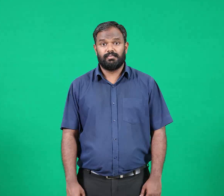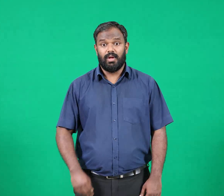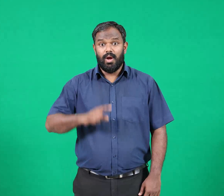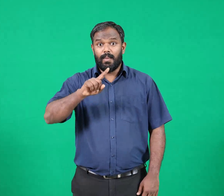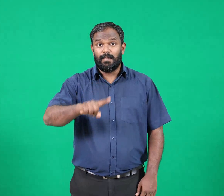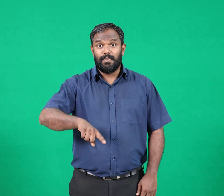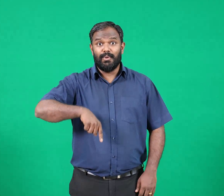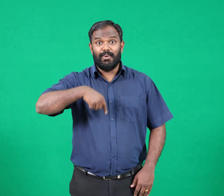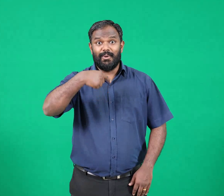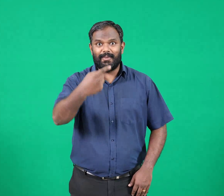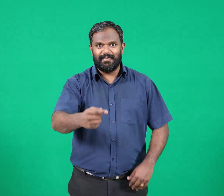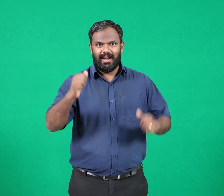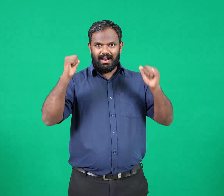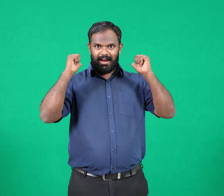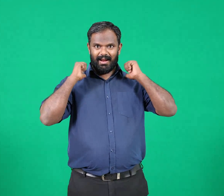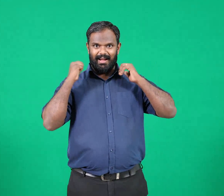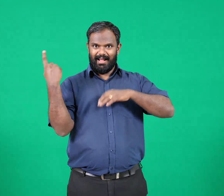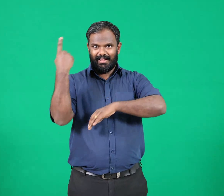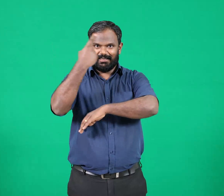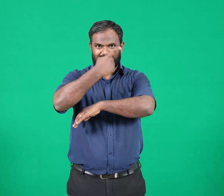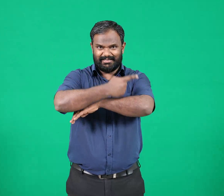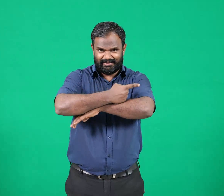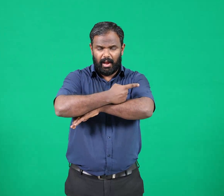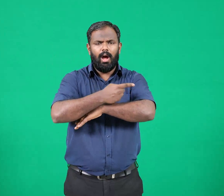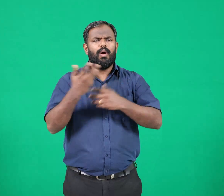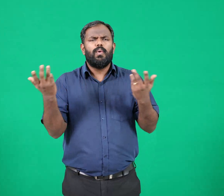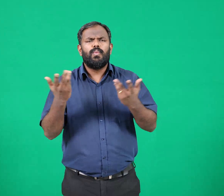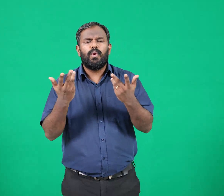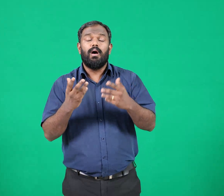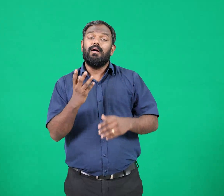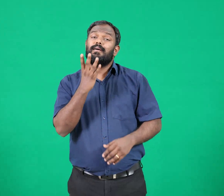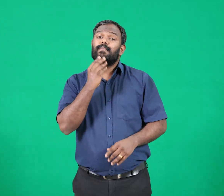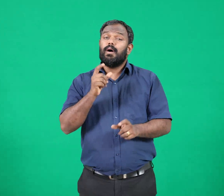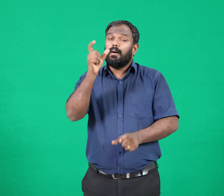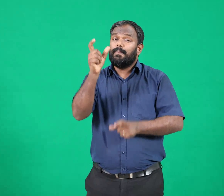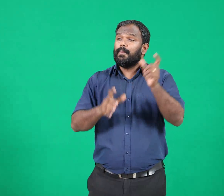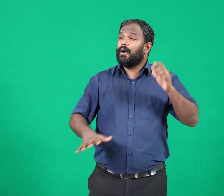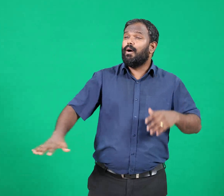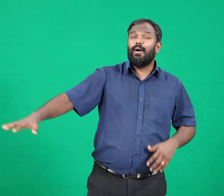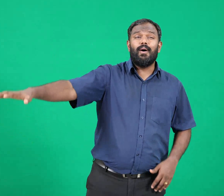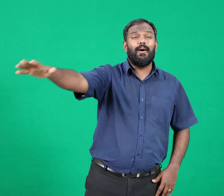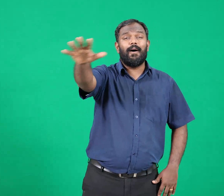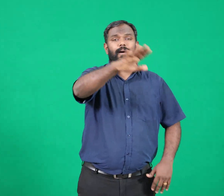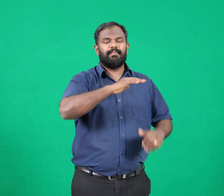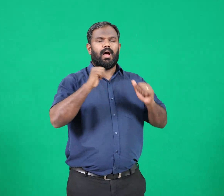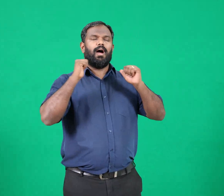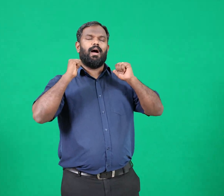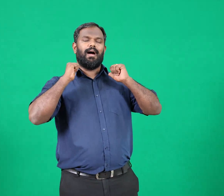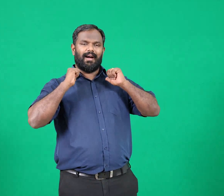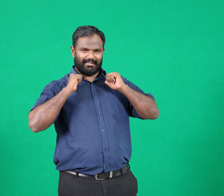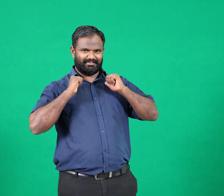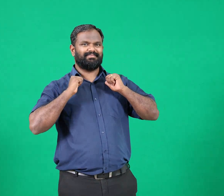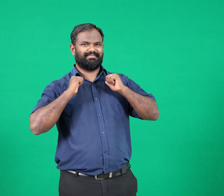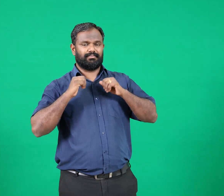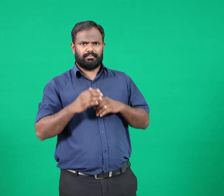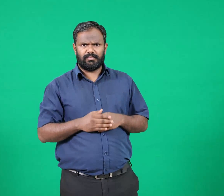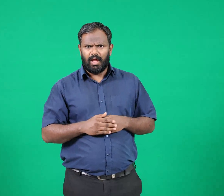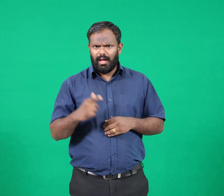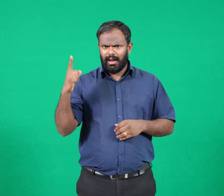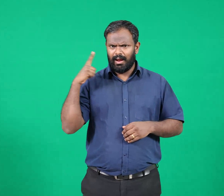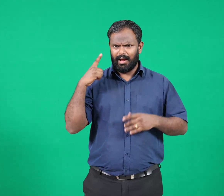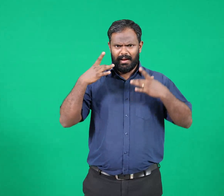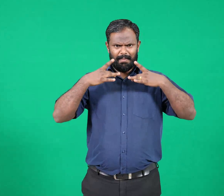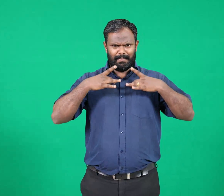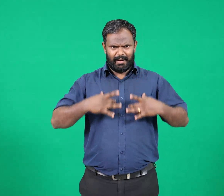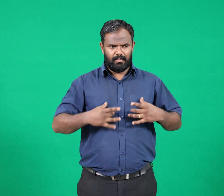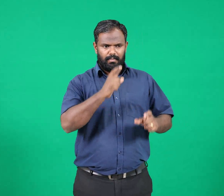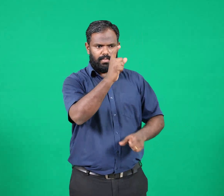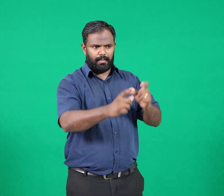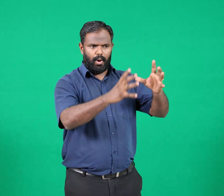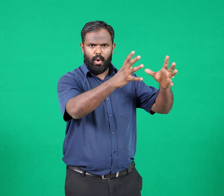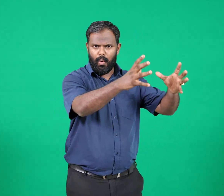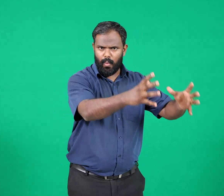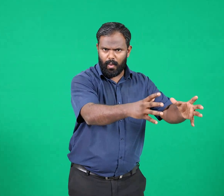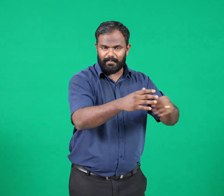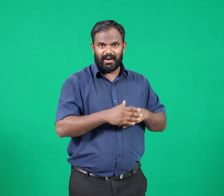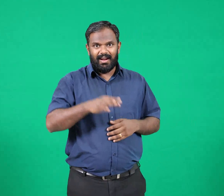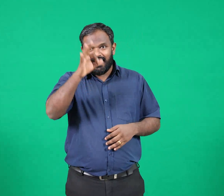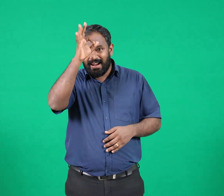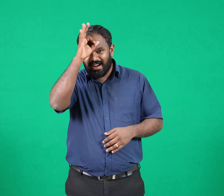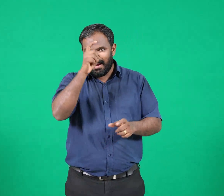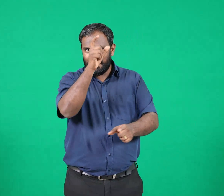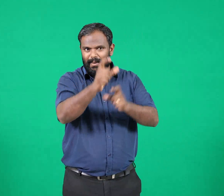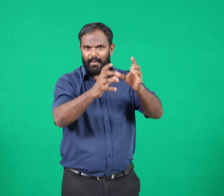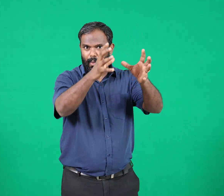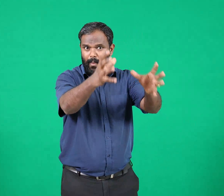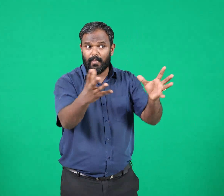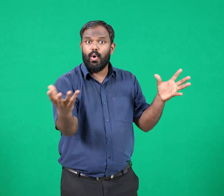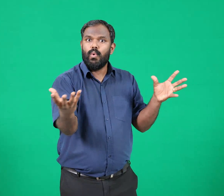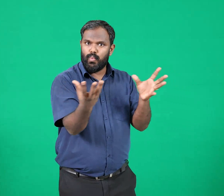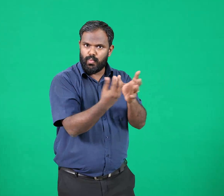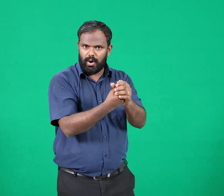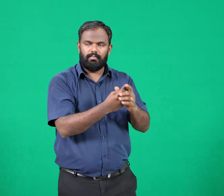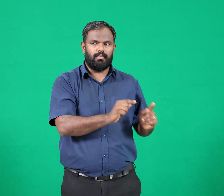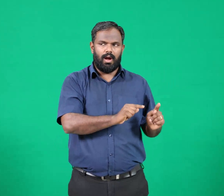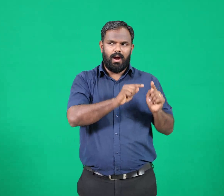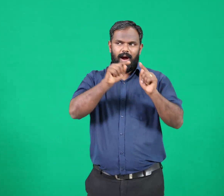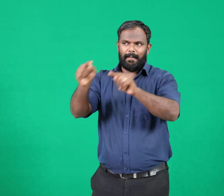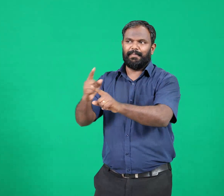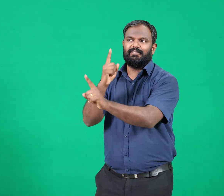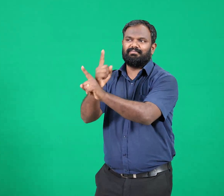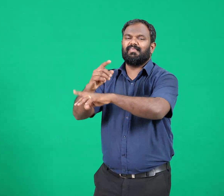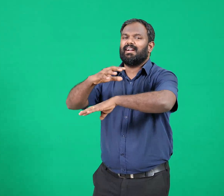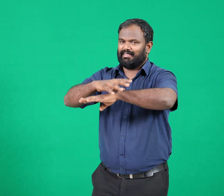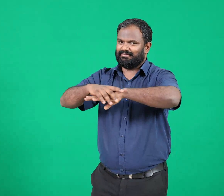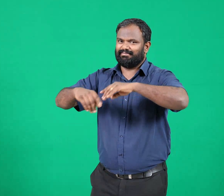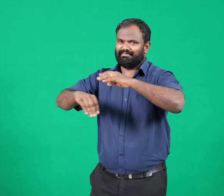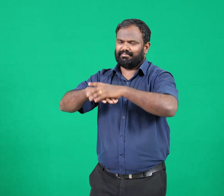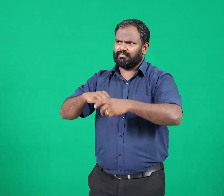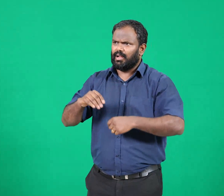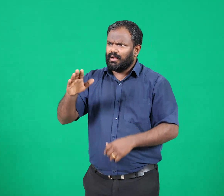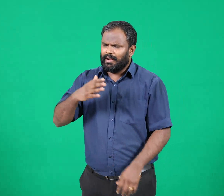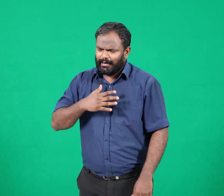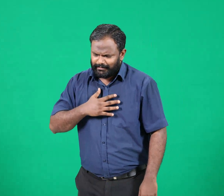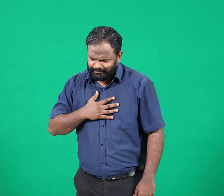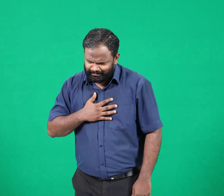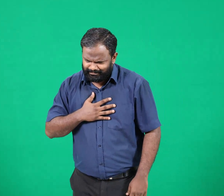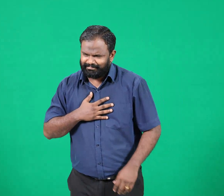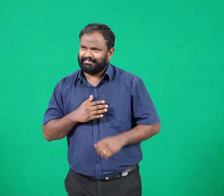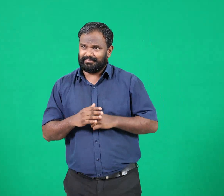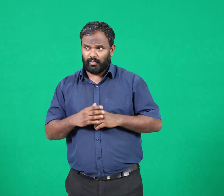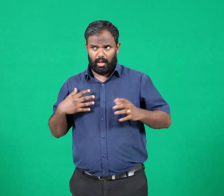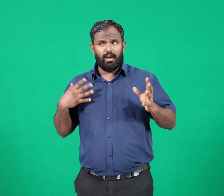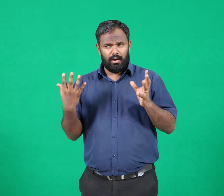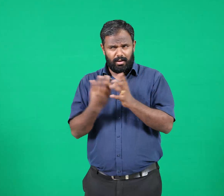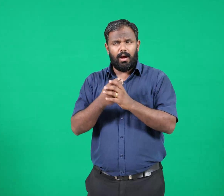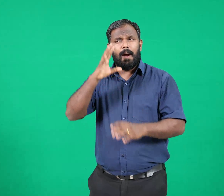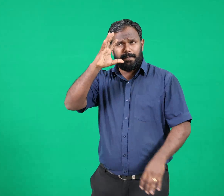The next day, the one after Preparation Day, the chief priests and Pharisees assembled before Pilate.